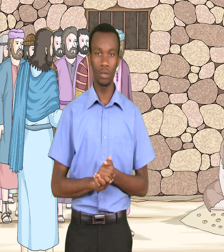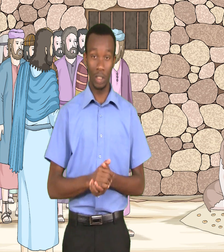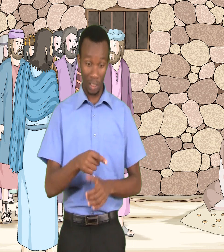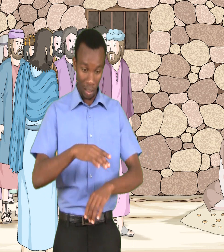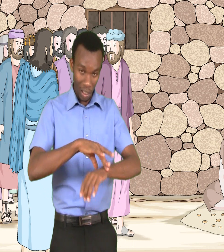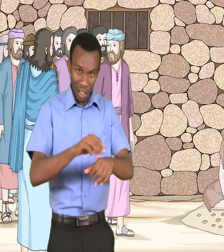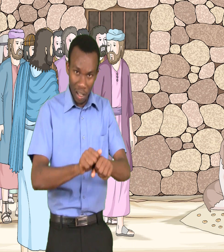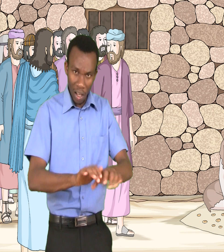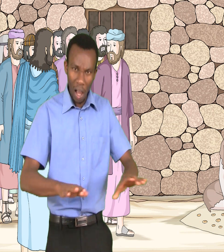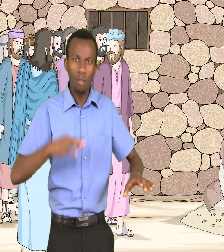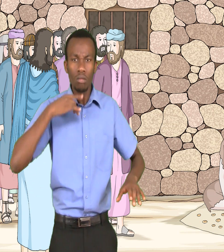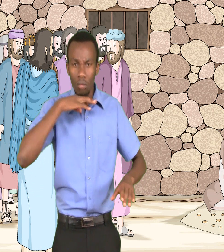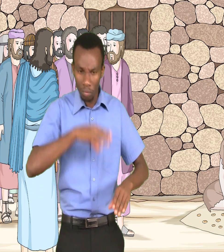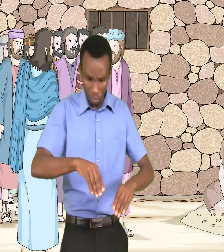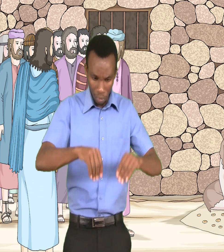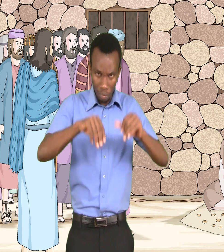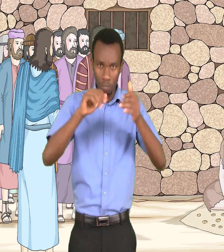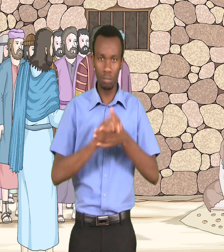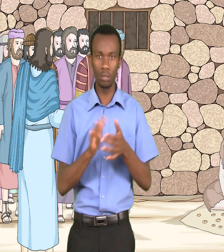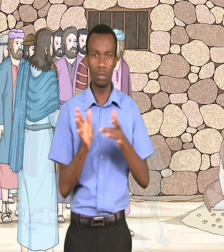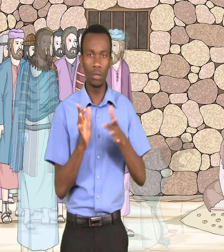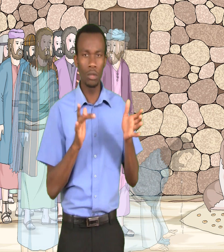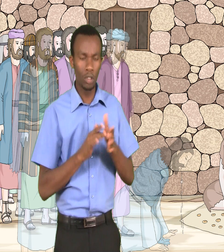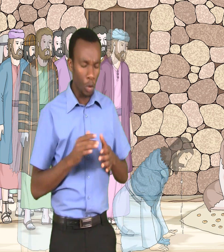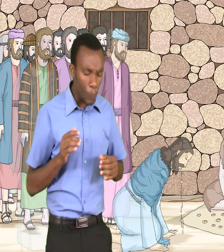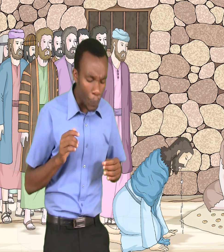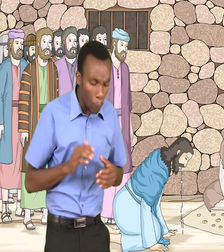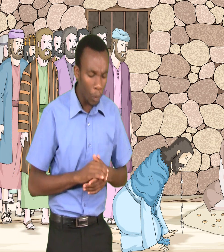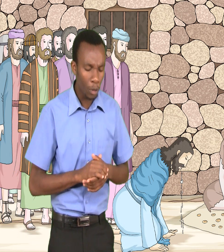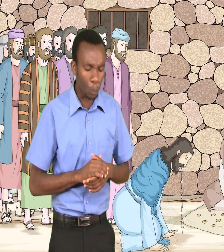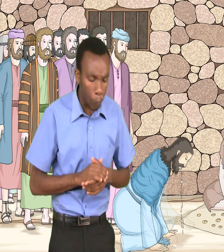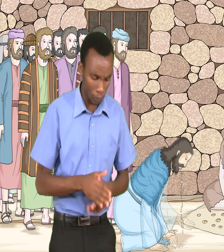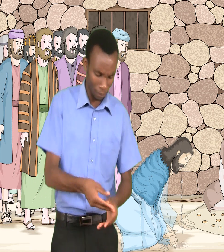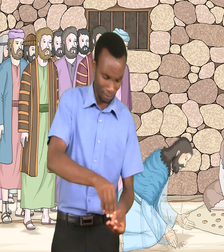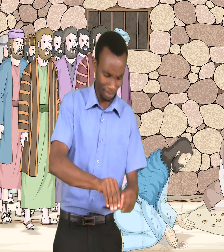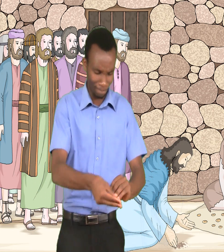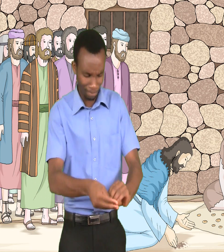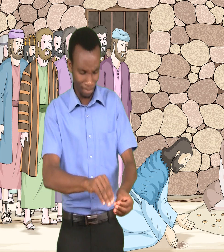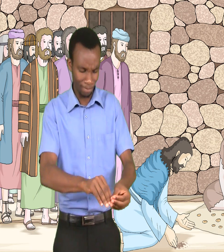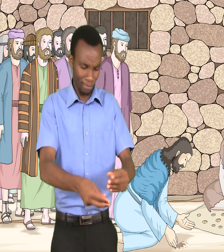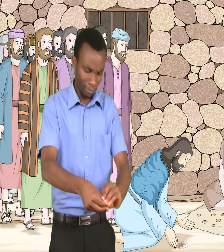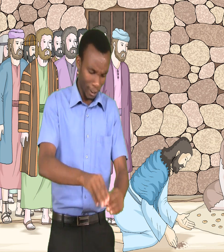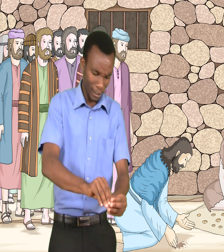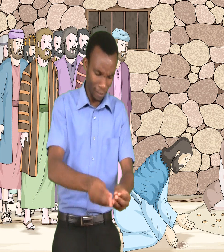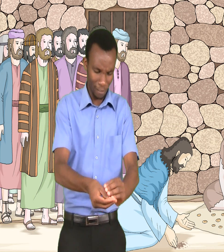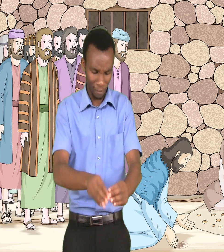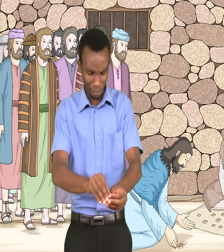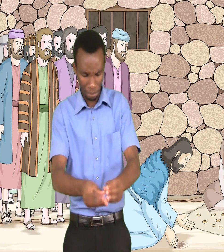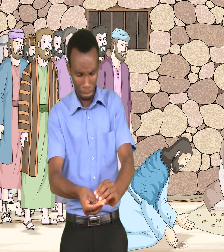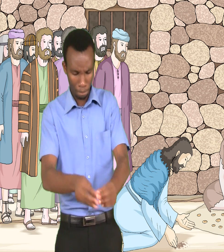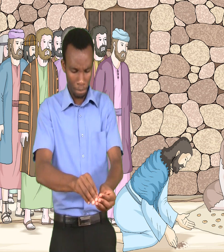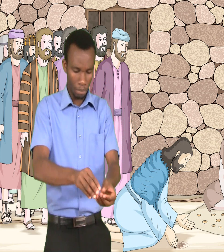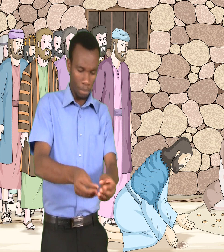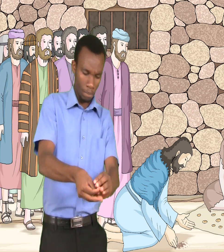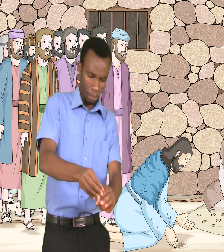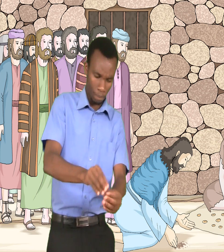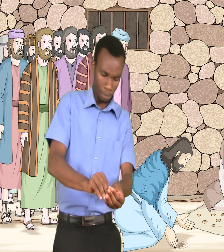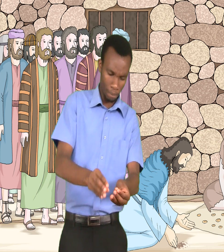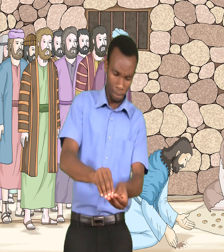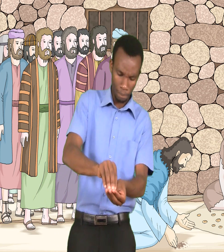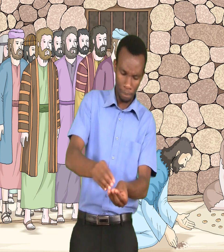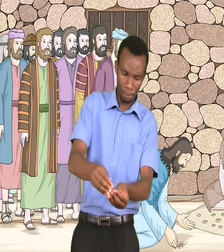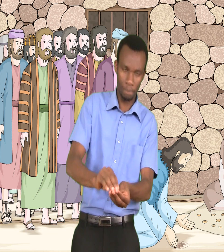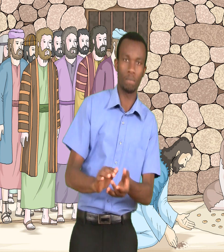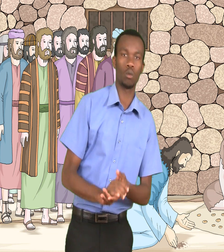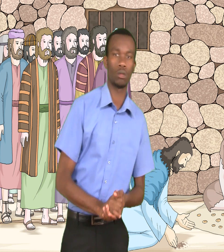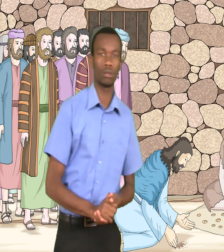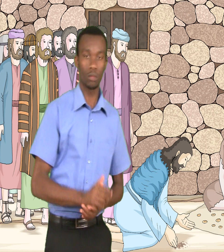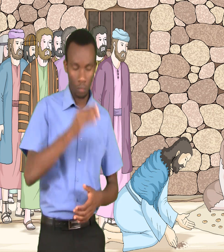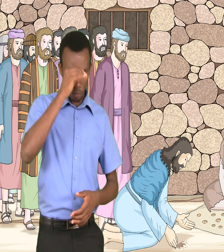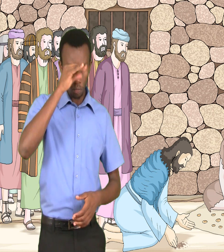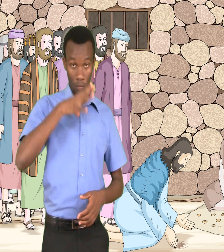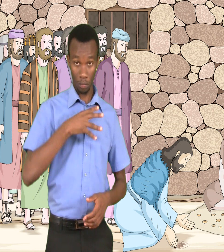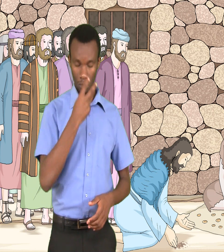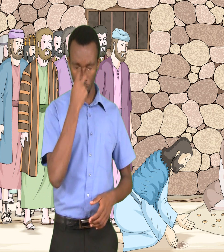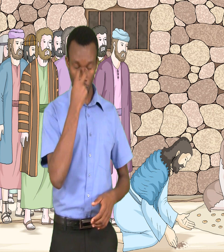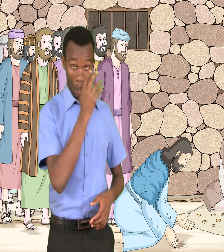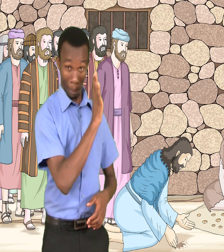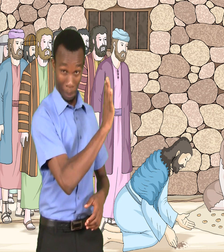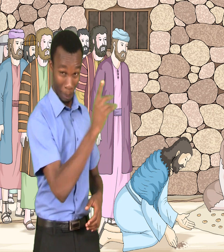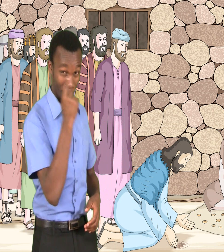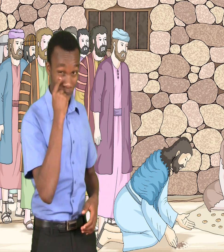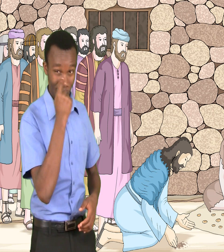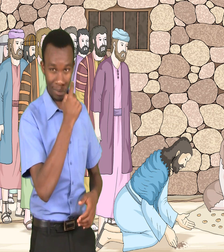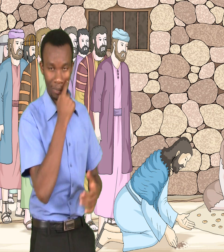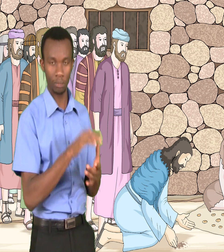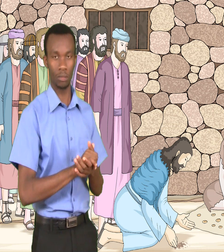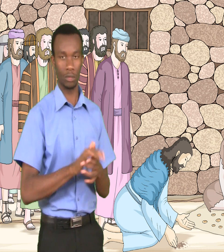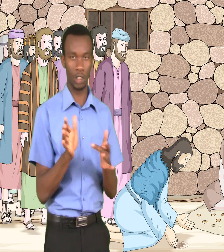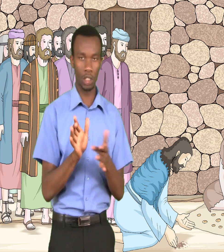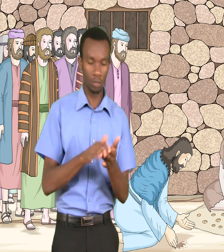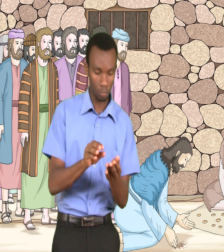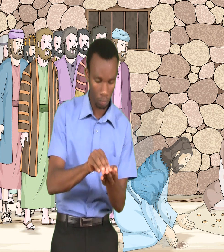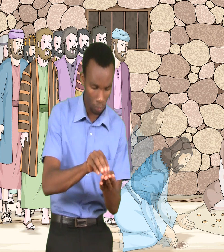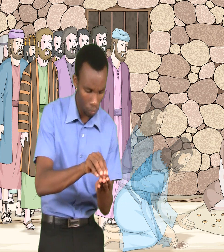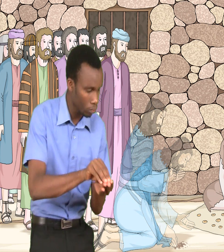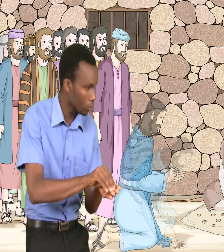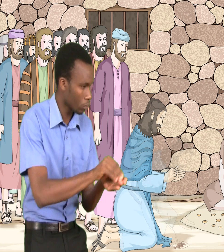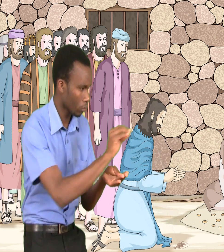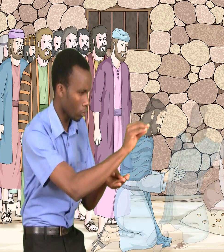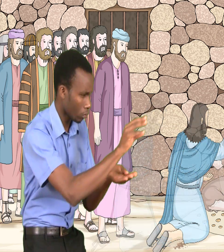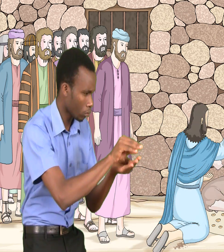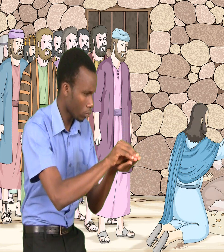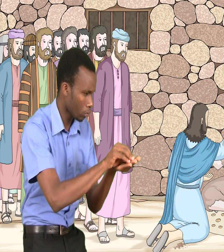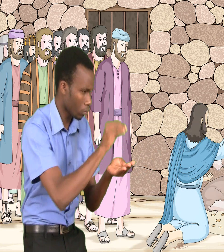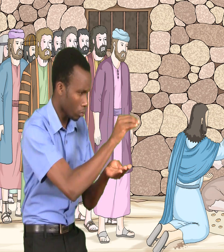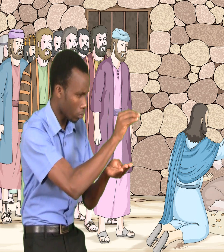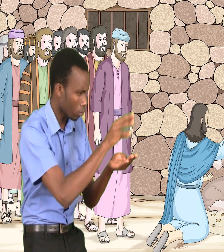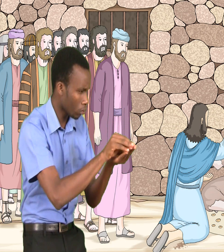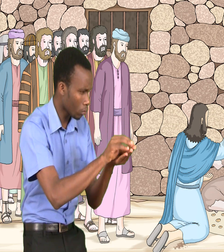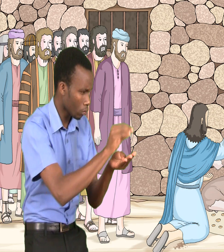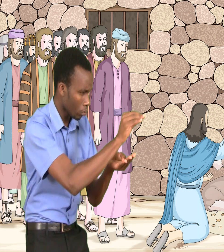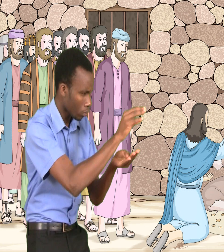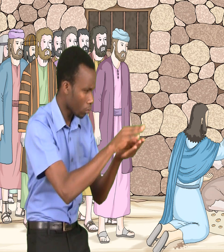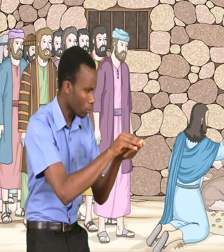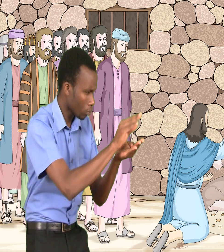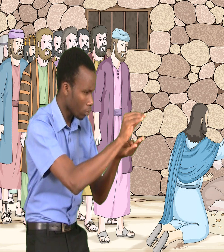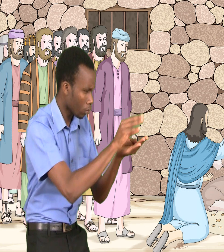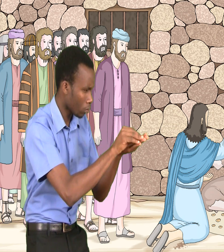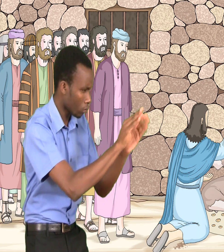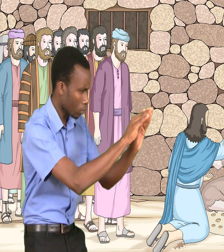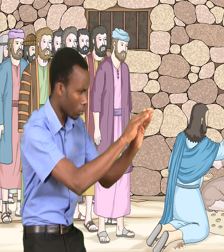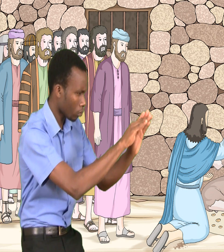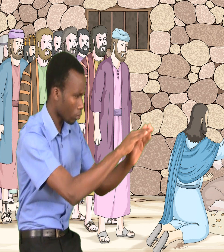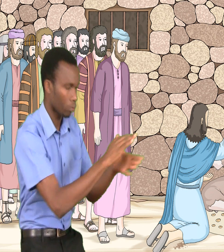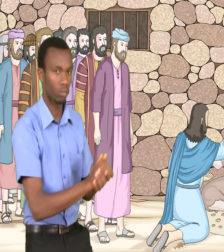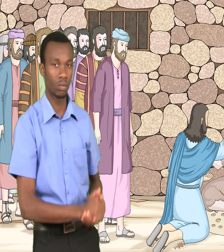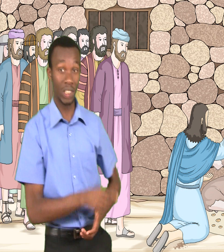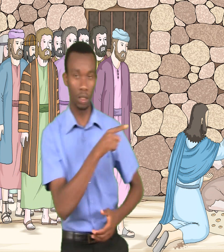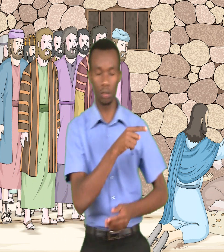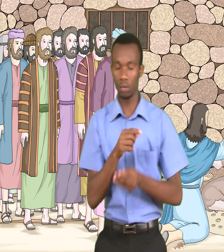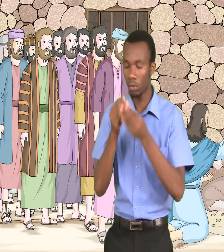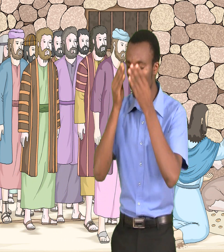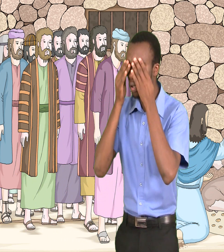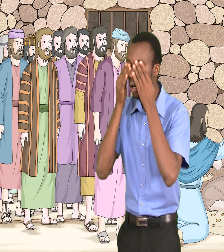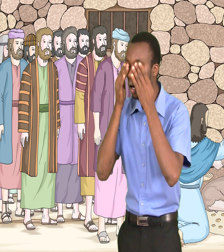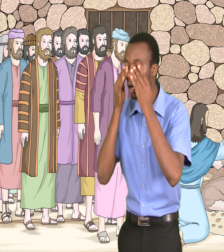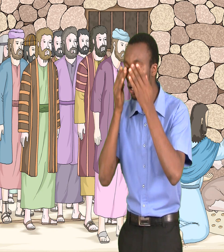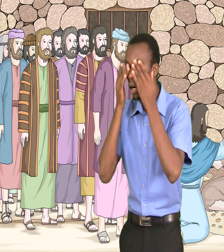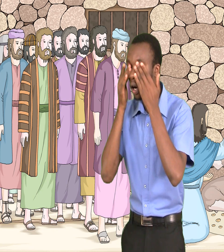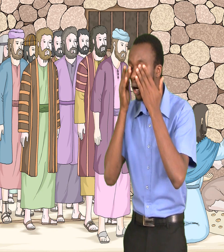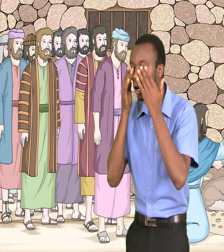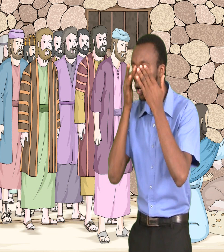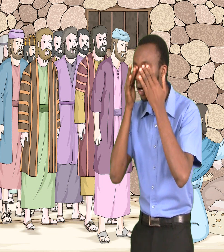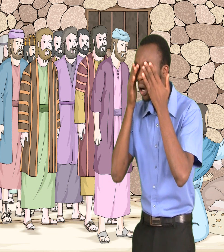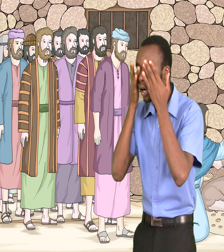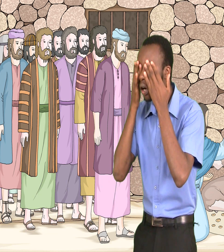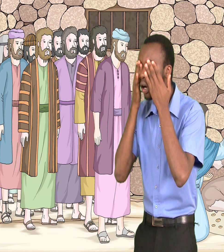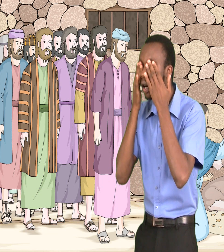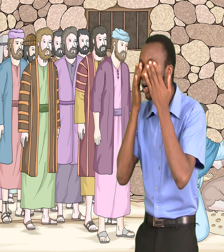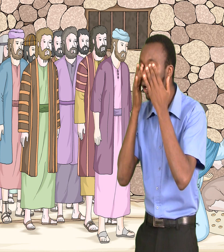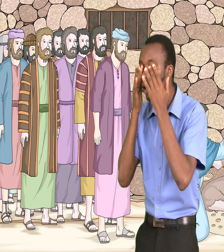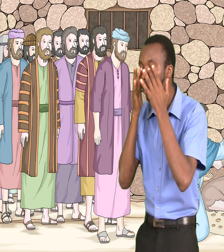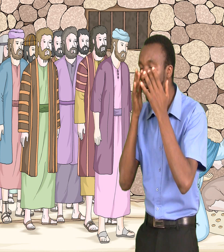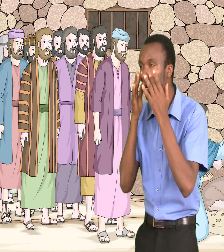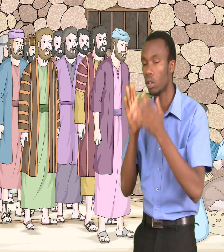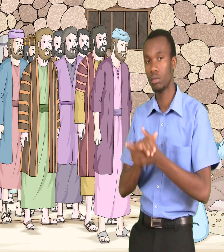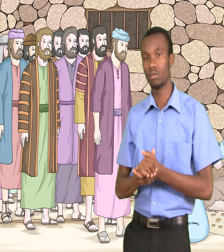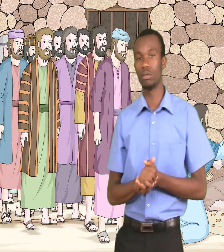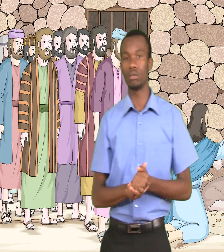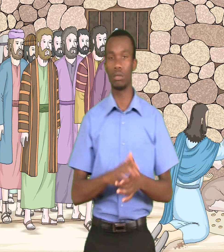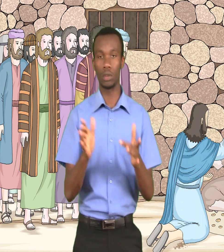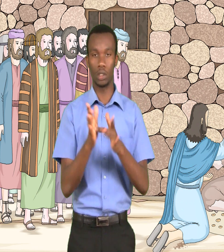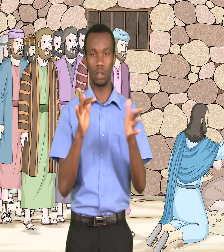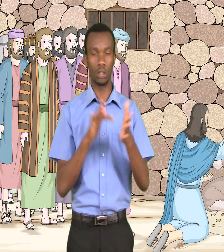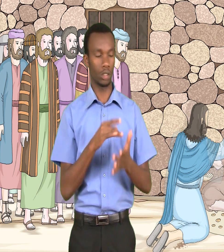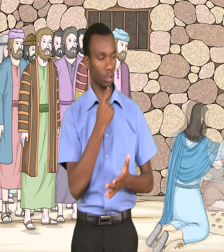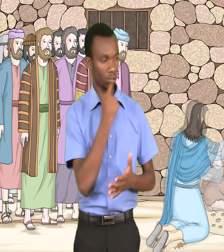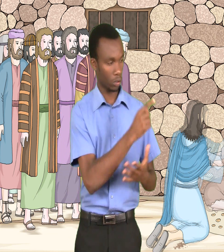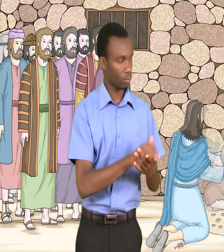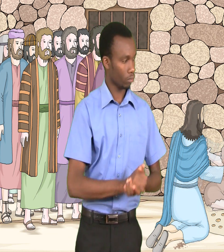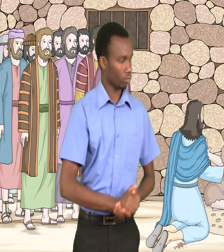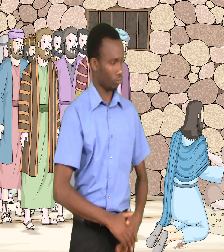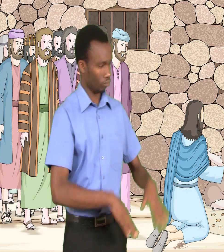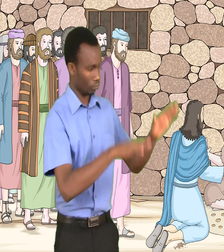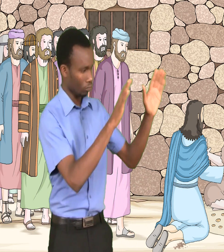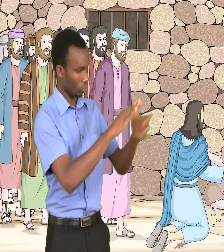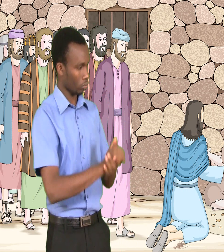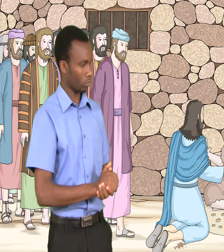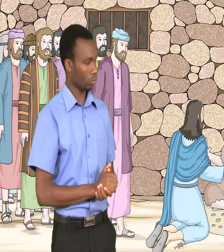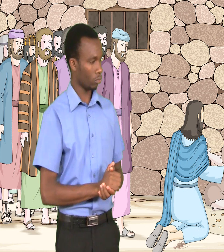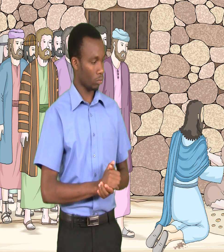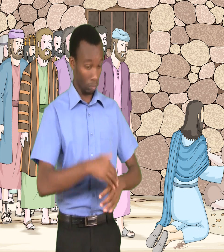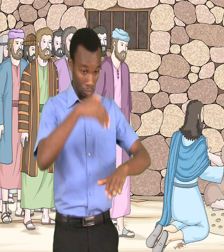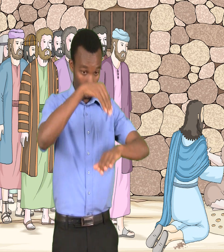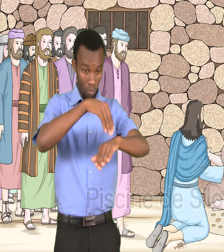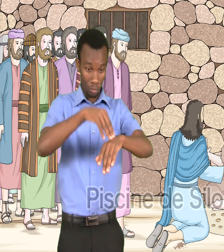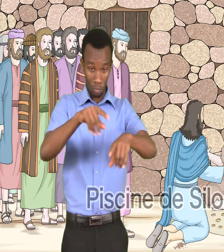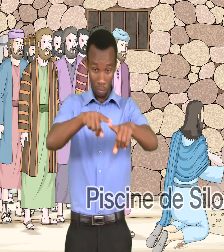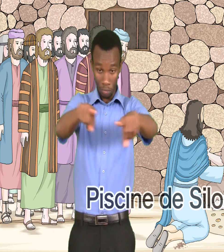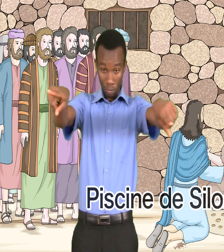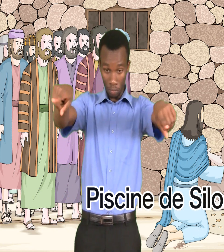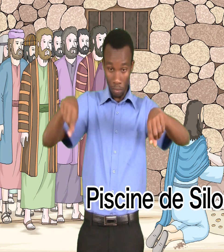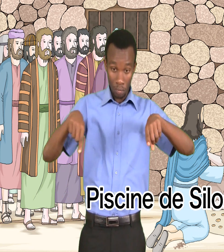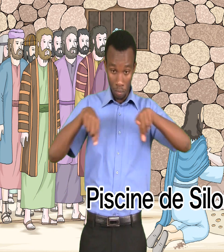When Jesus had said this, He spit on the ground, made some mud, and applied it to the man’s eyes.